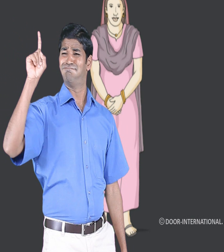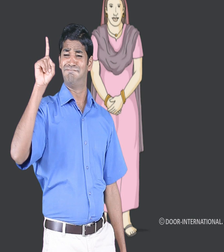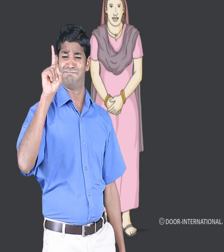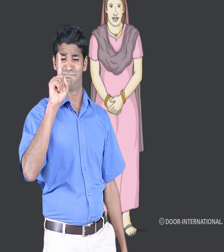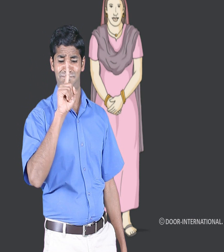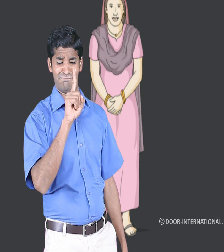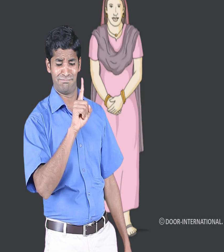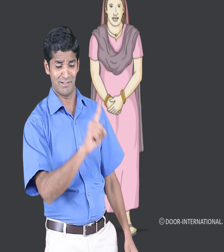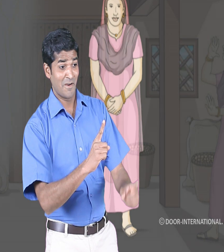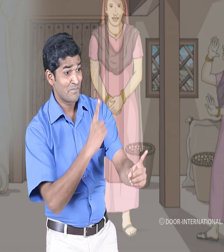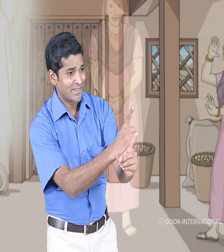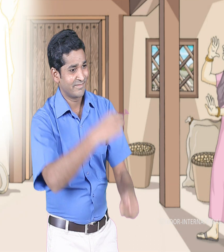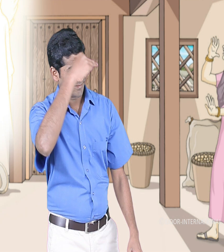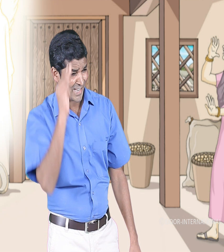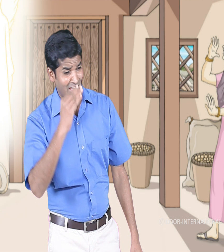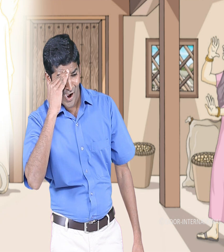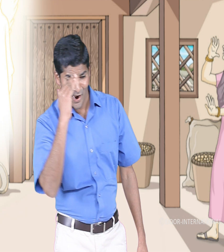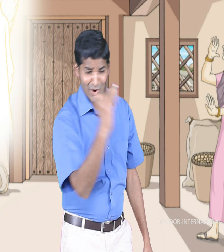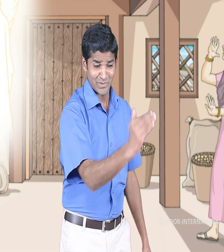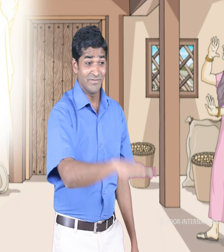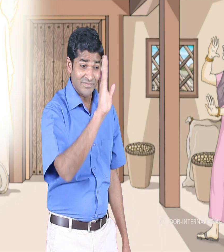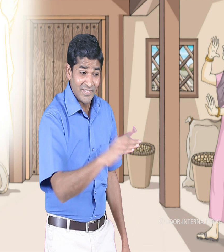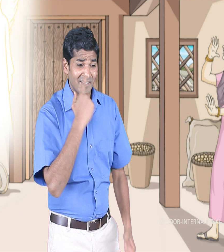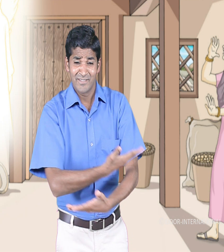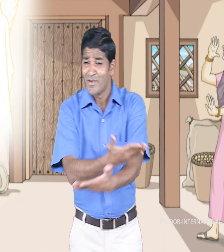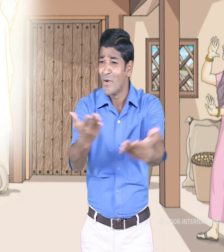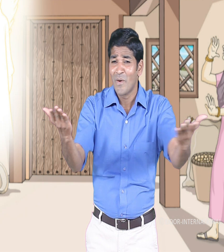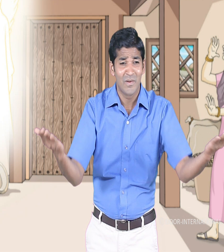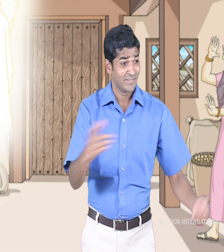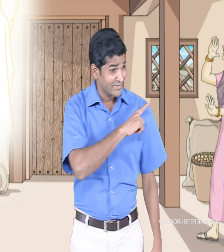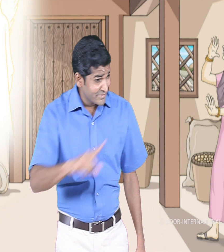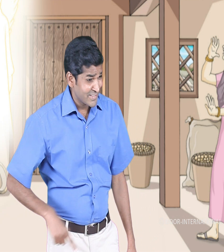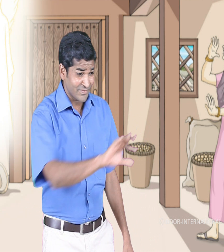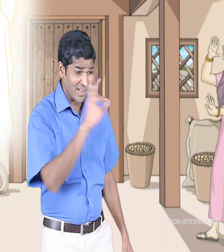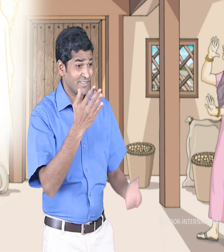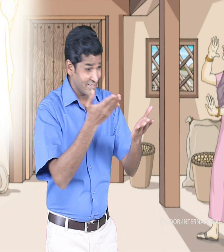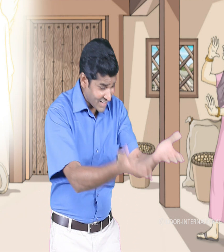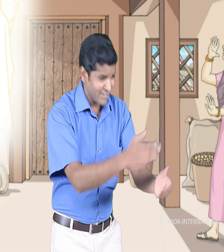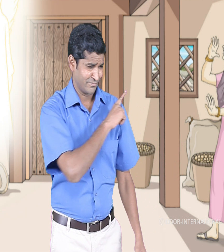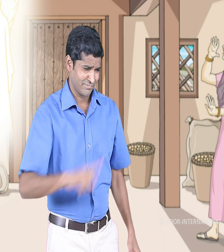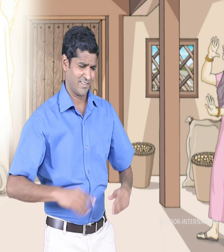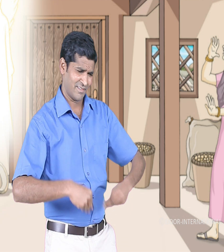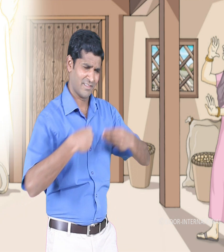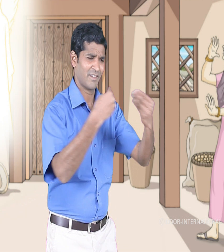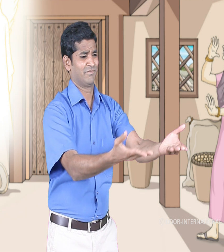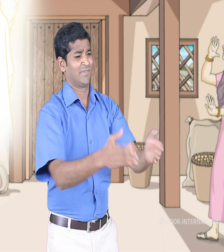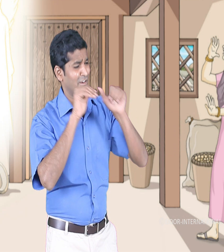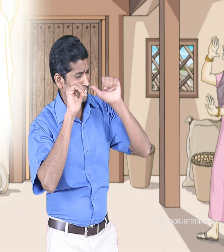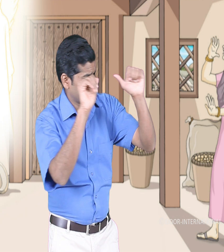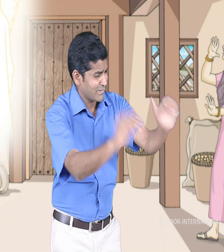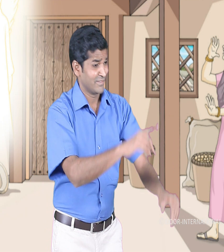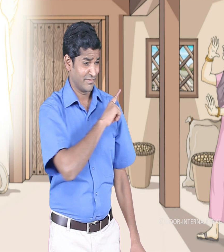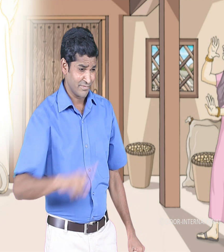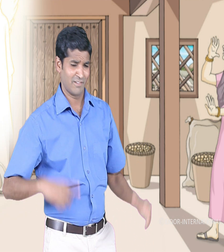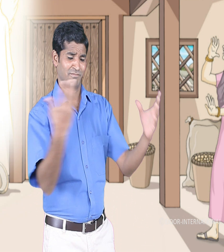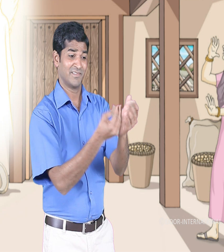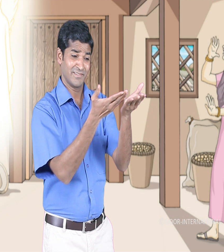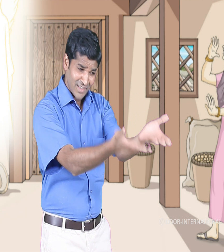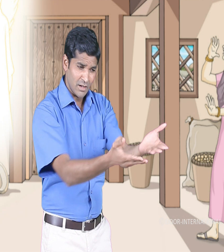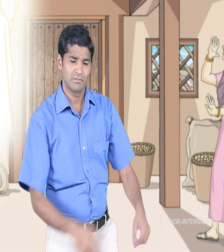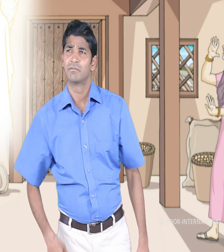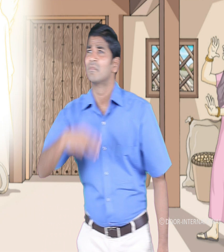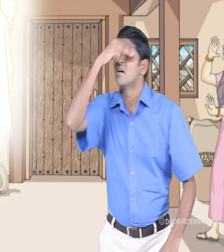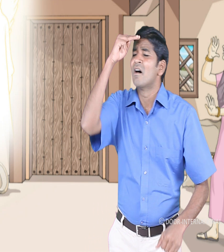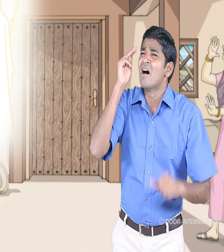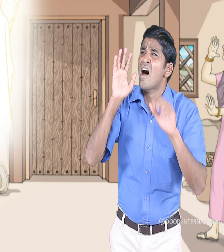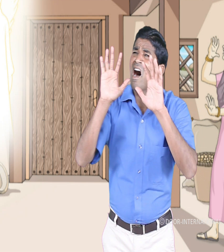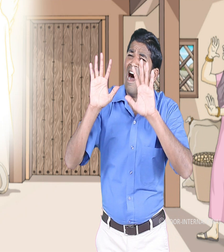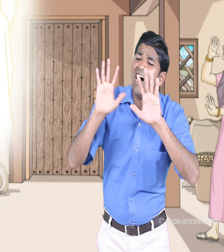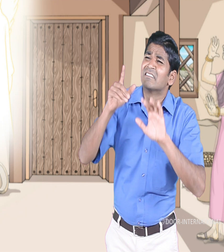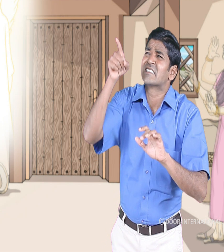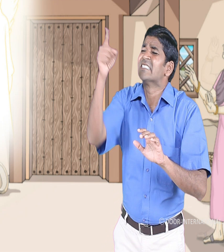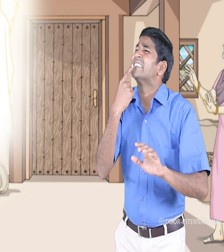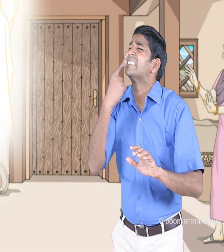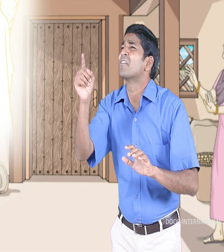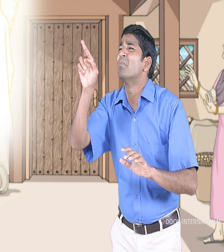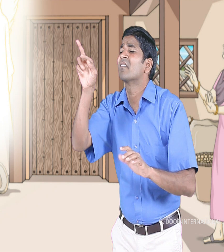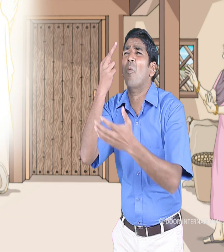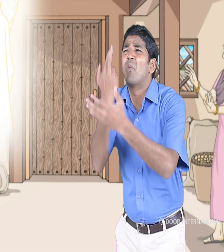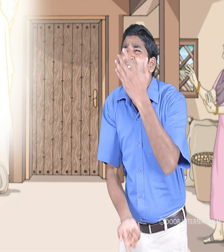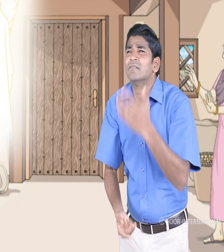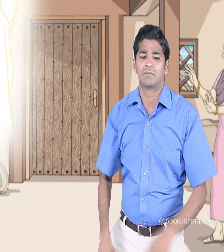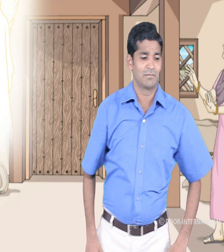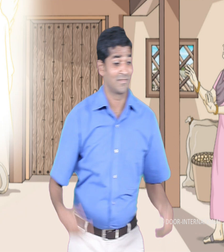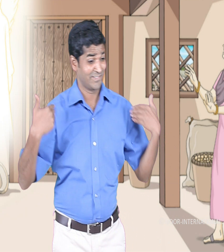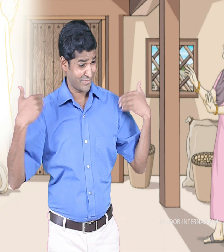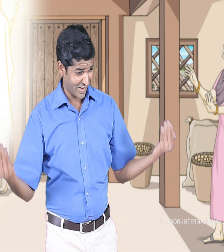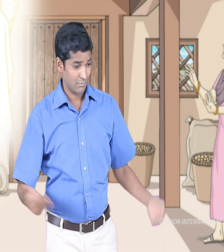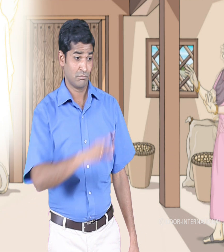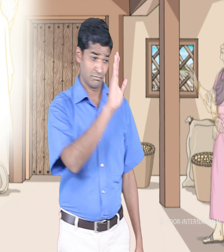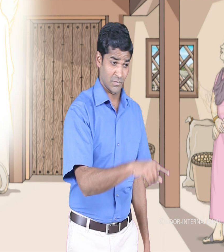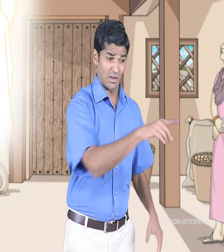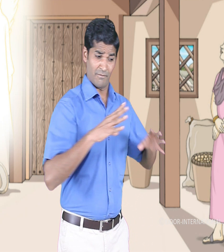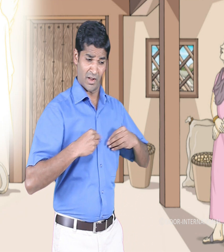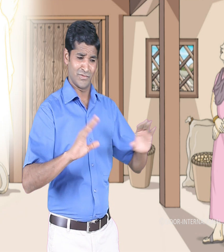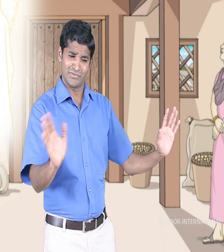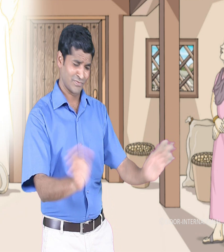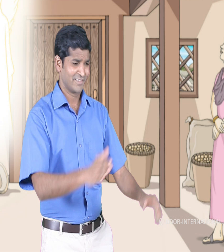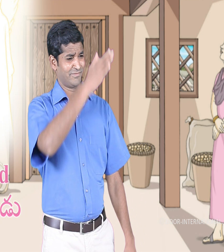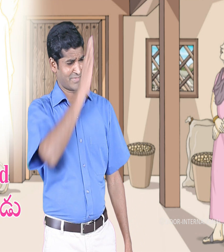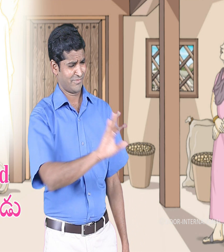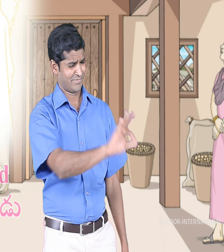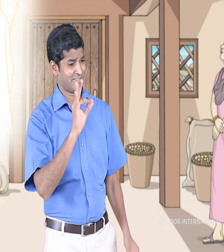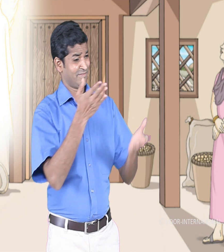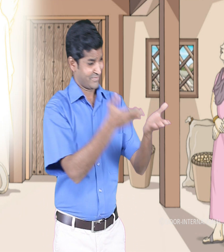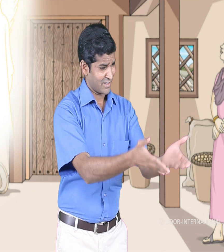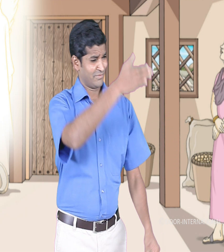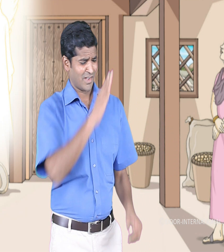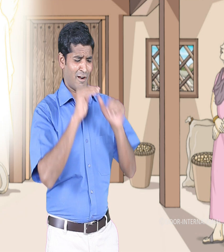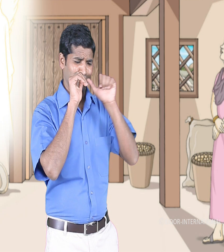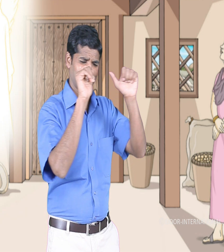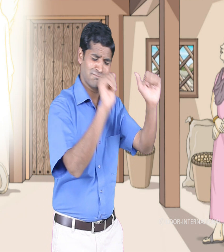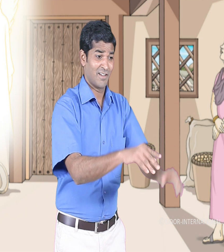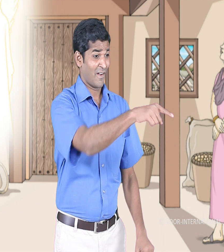Mary was greatly troubled at his words and wondered what kind of greeting this might be.